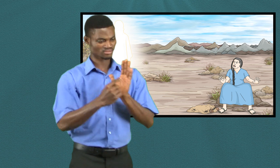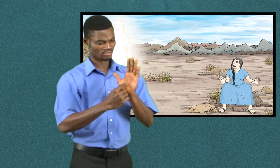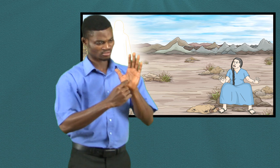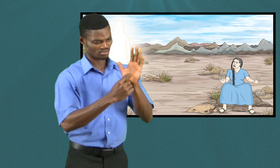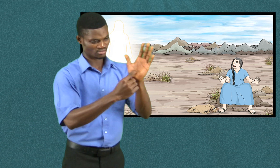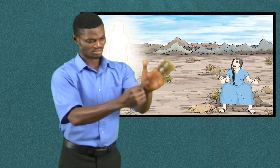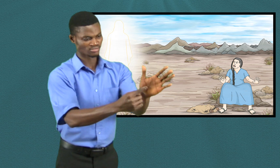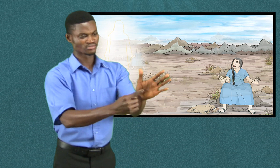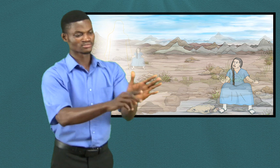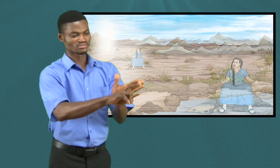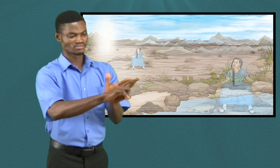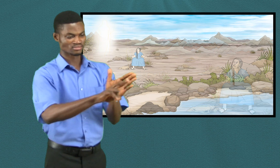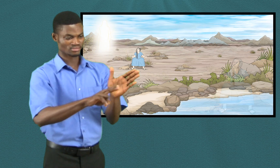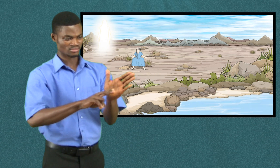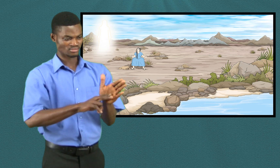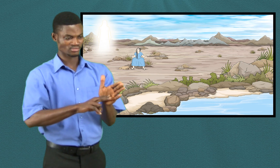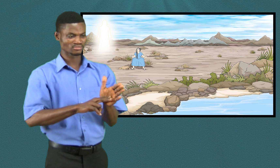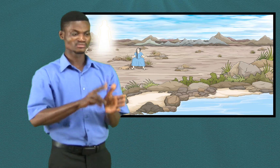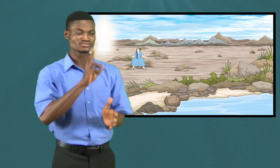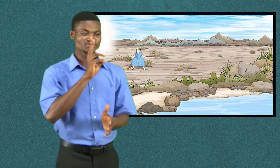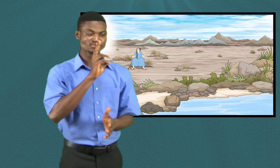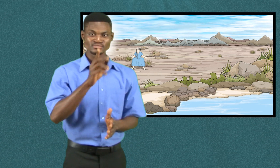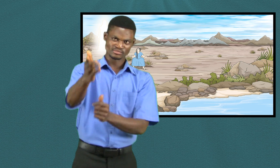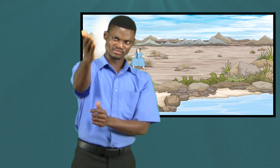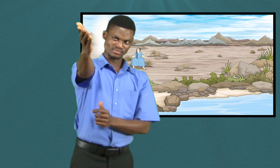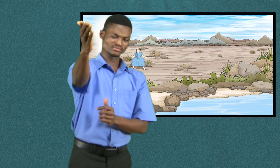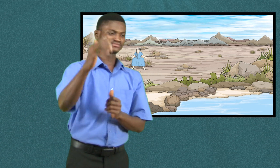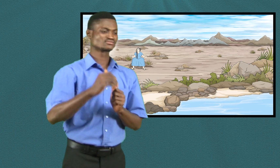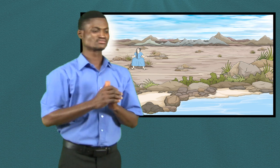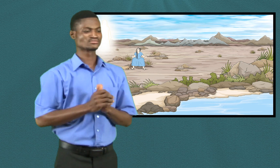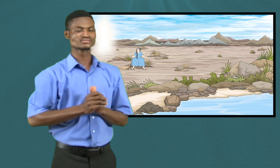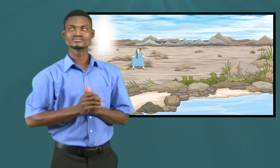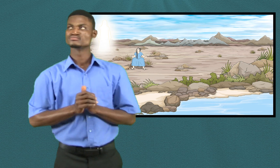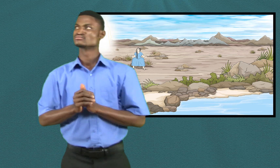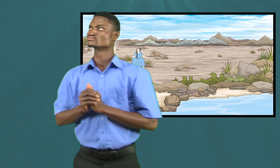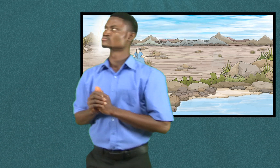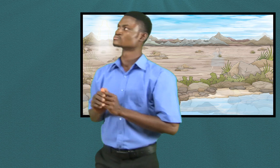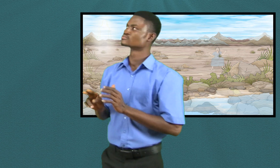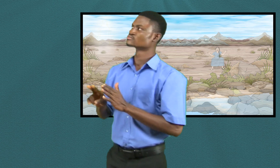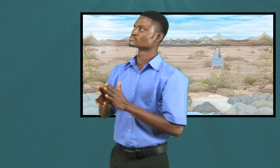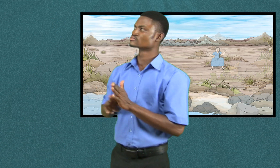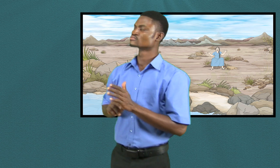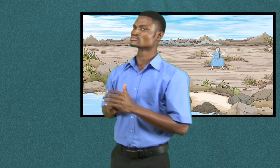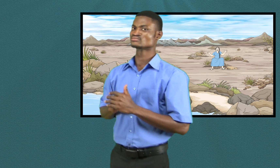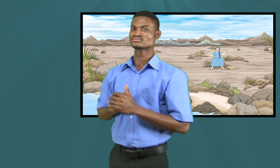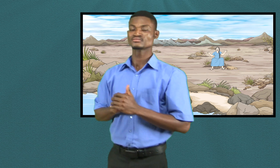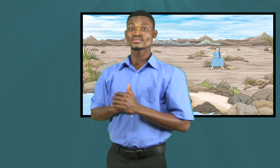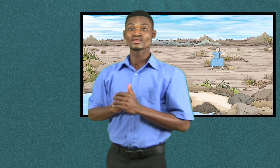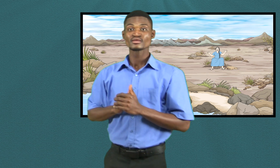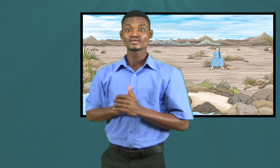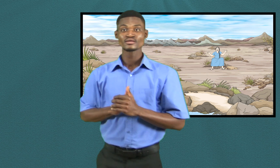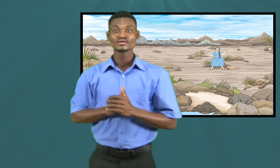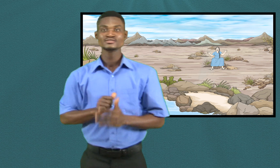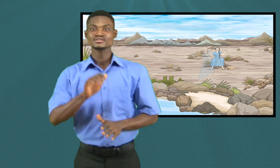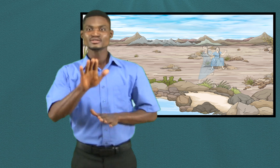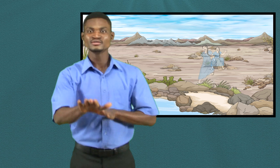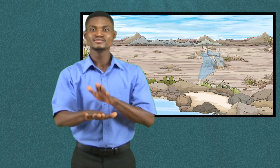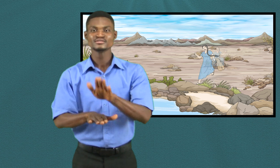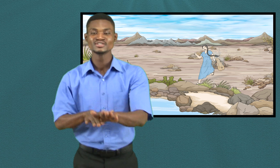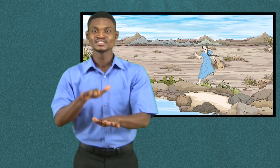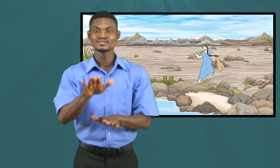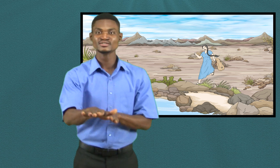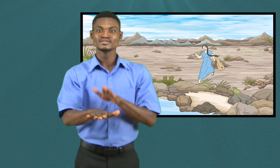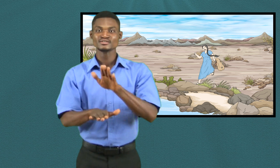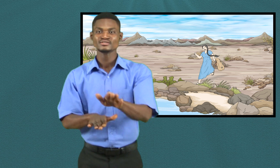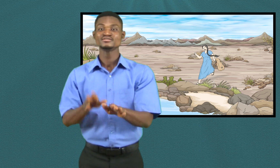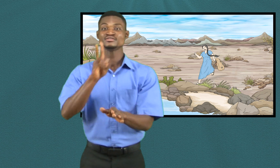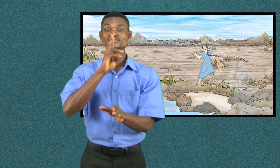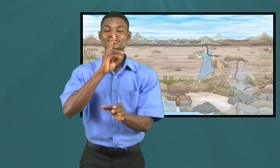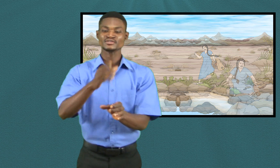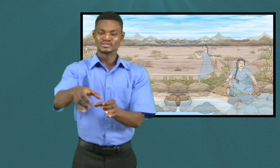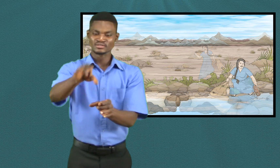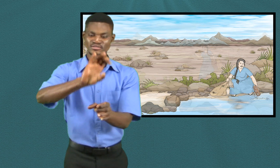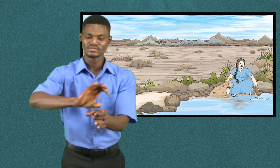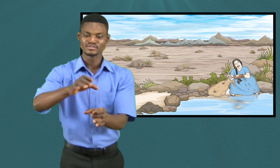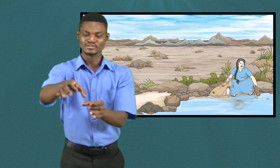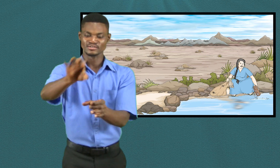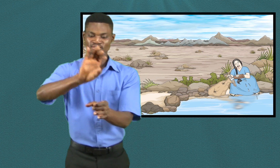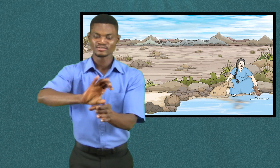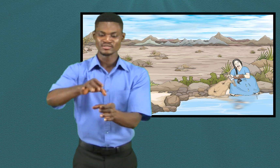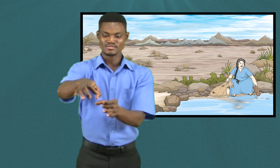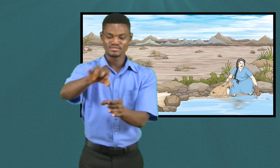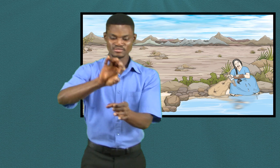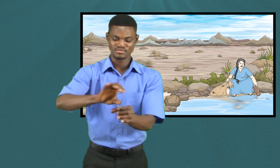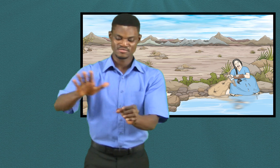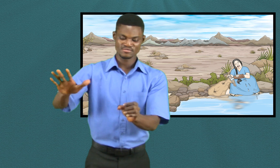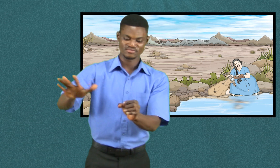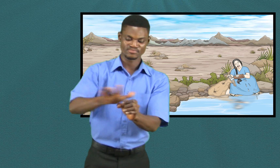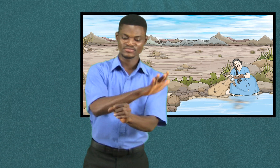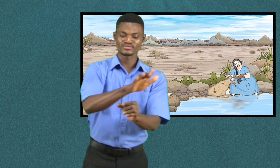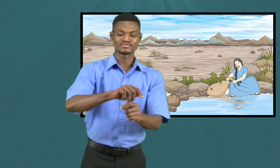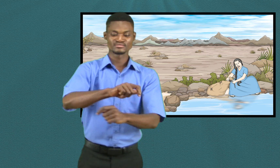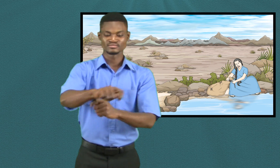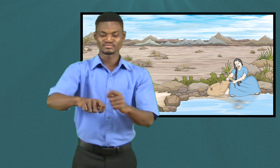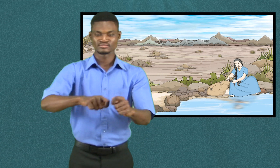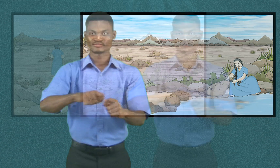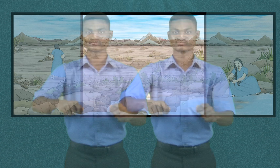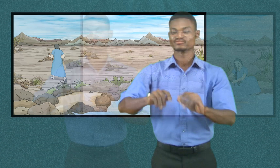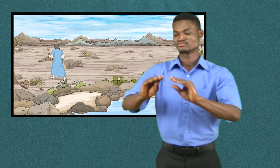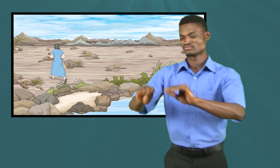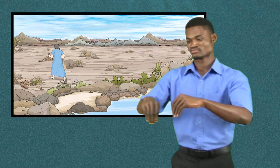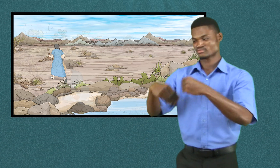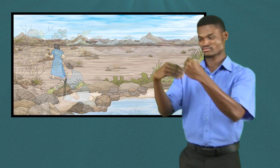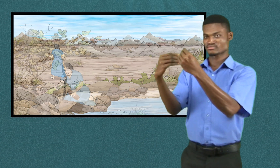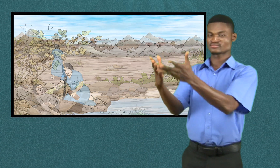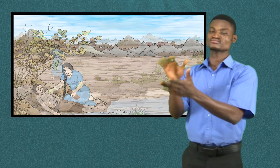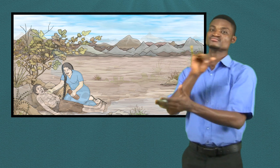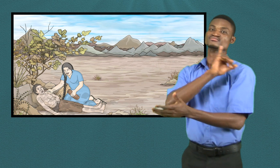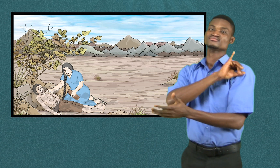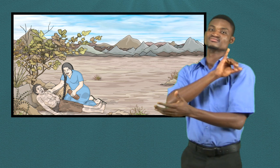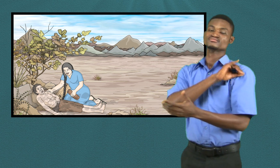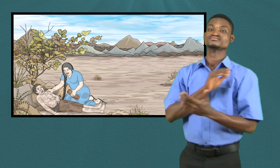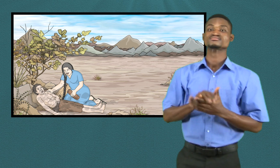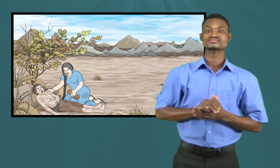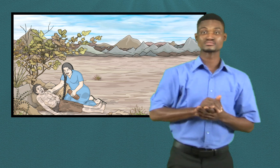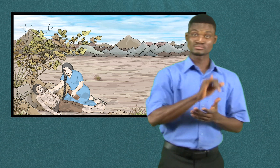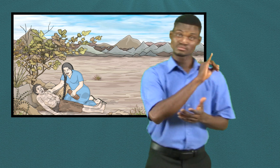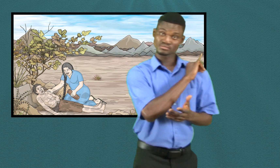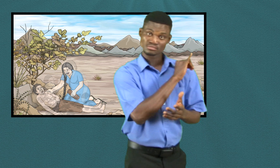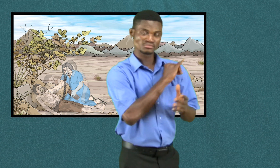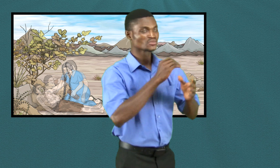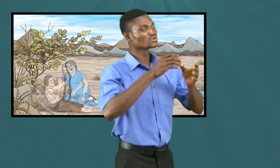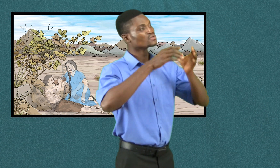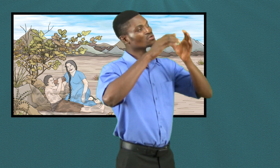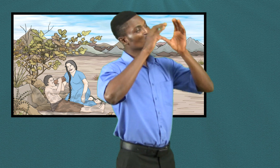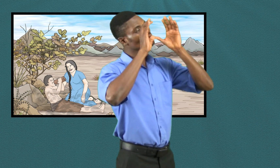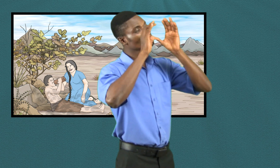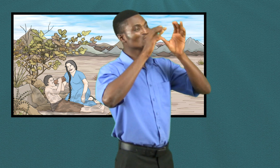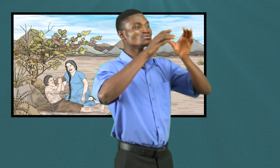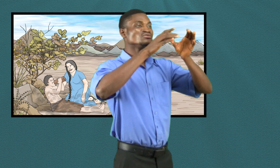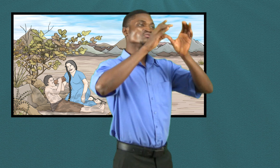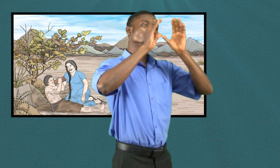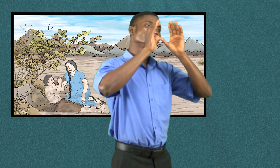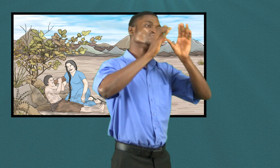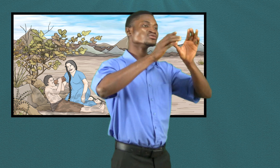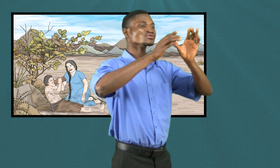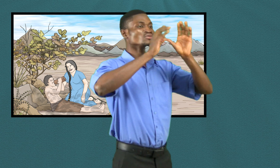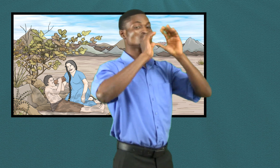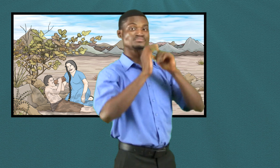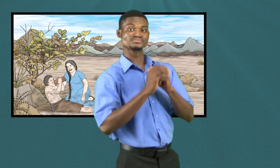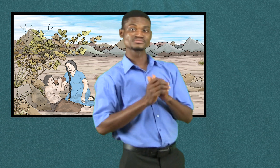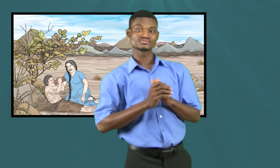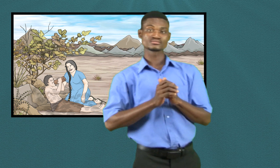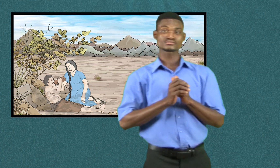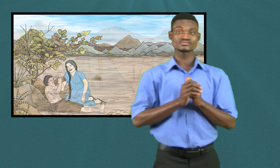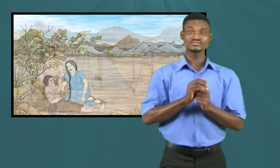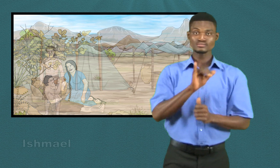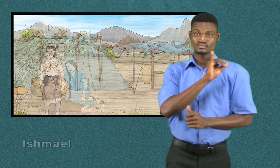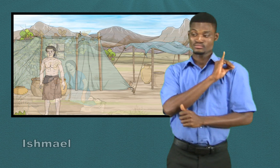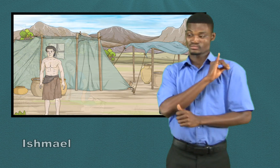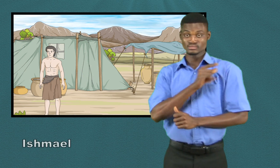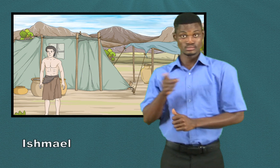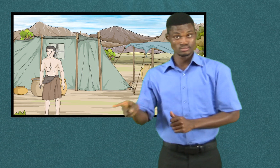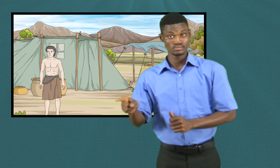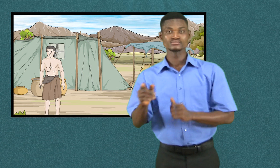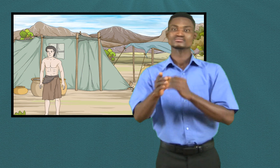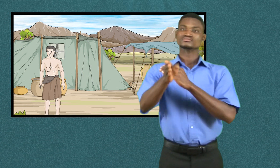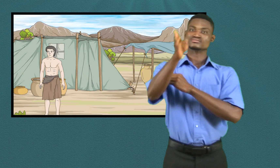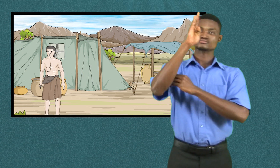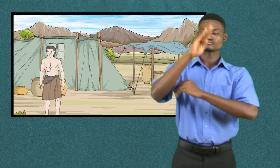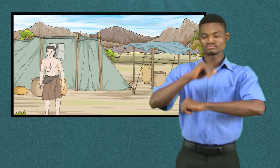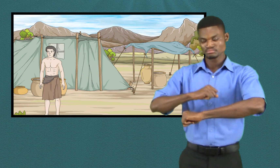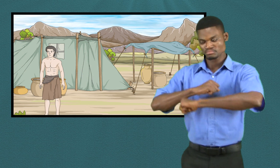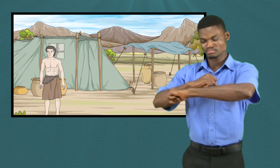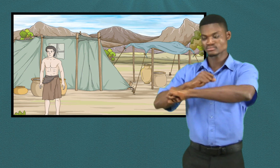Then God opened her eyes, and she saw a well of water. So she went and filled the skin with water and gave the boy a drink.